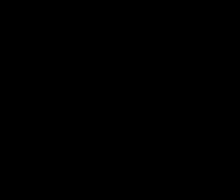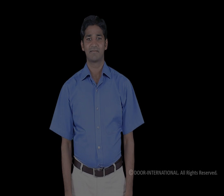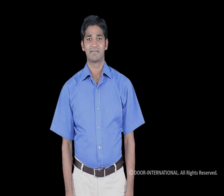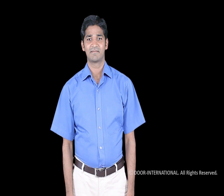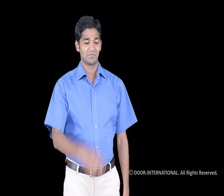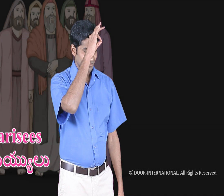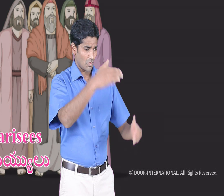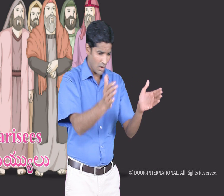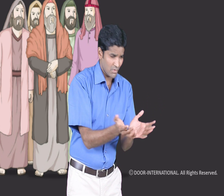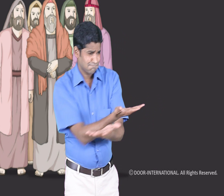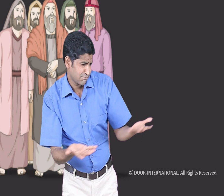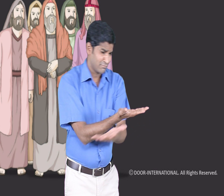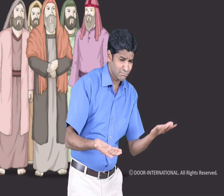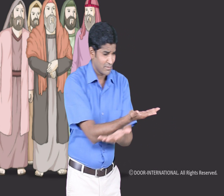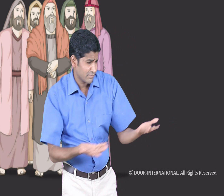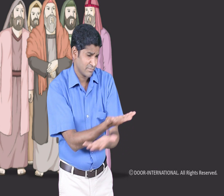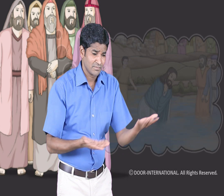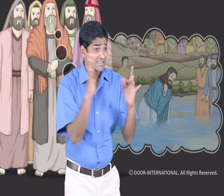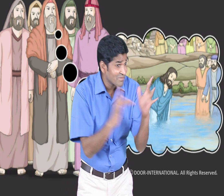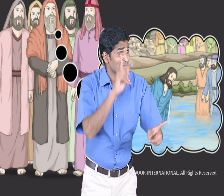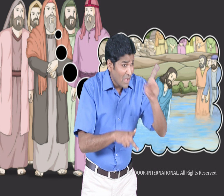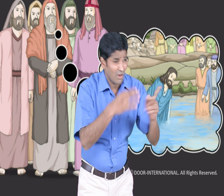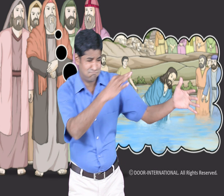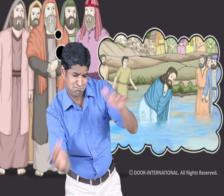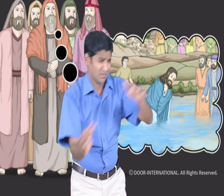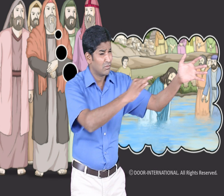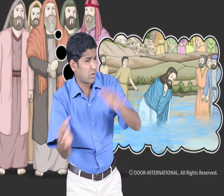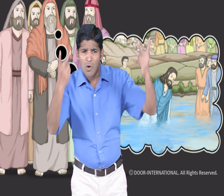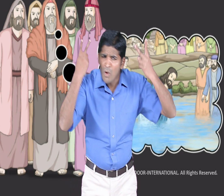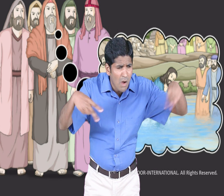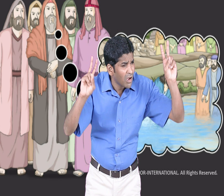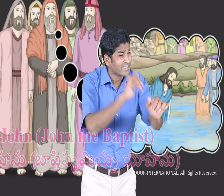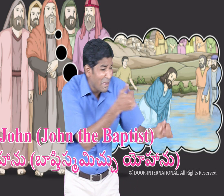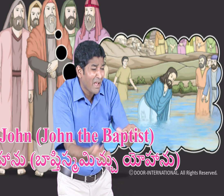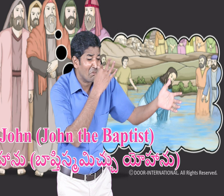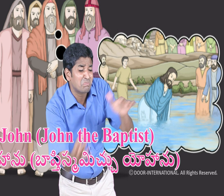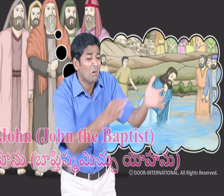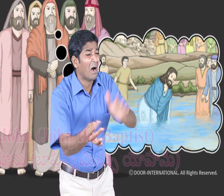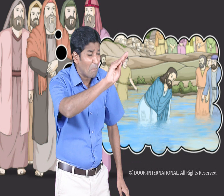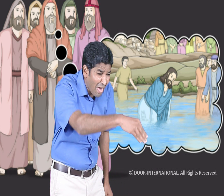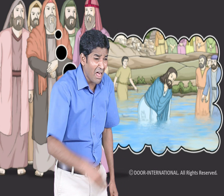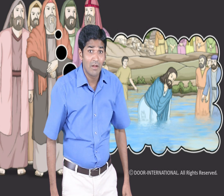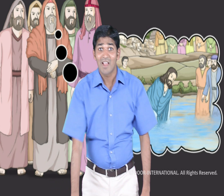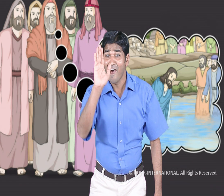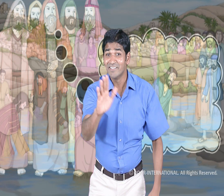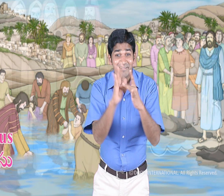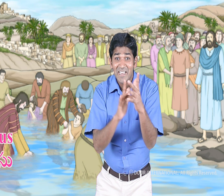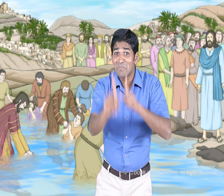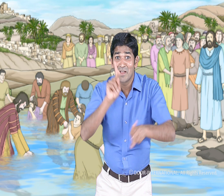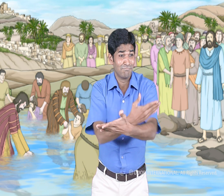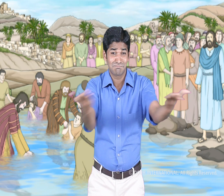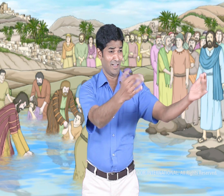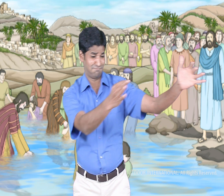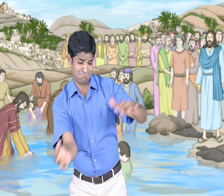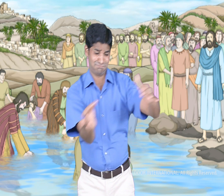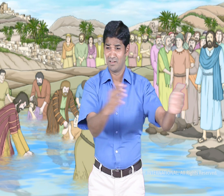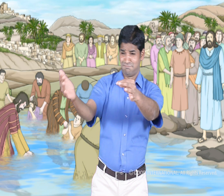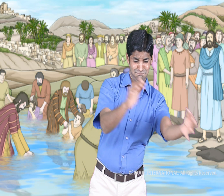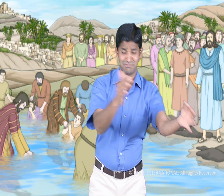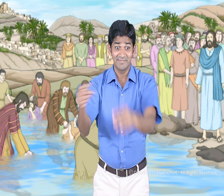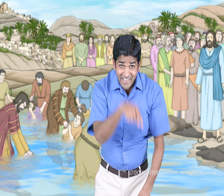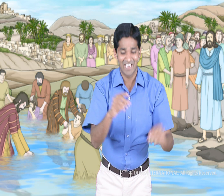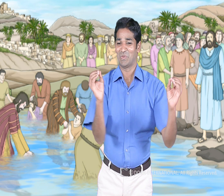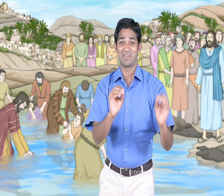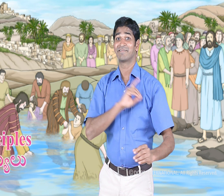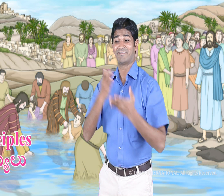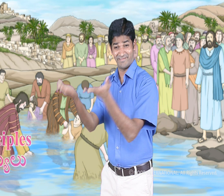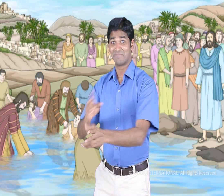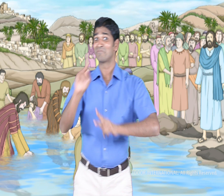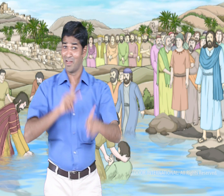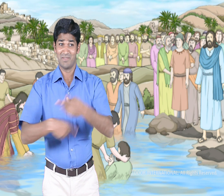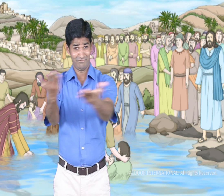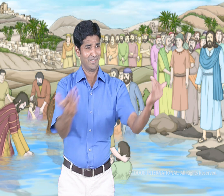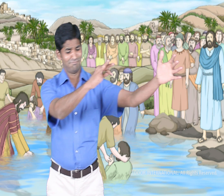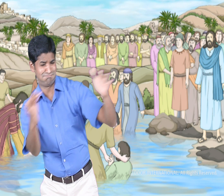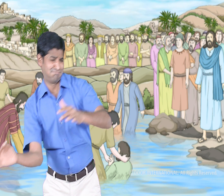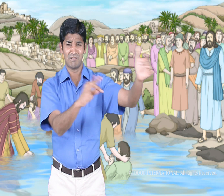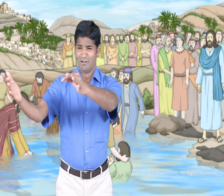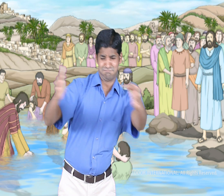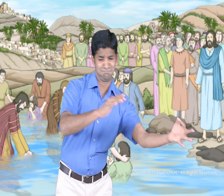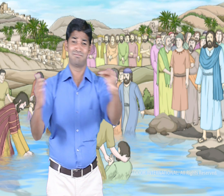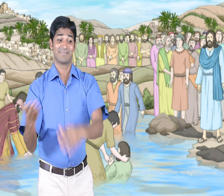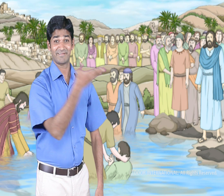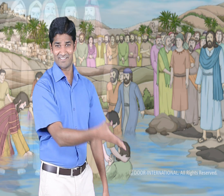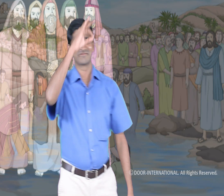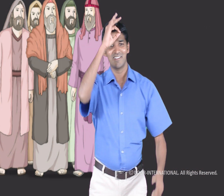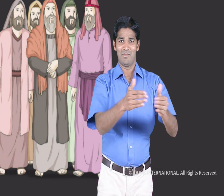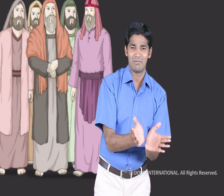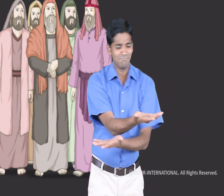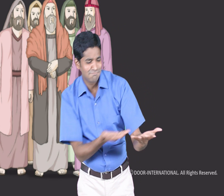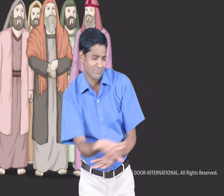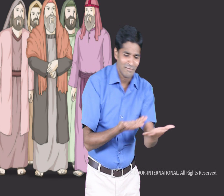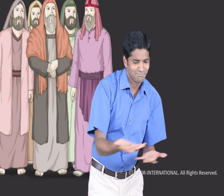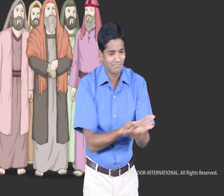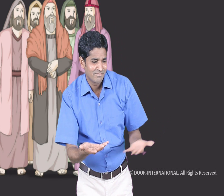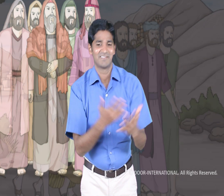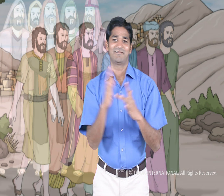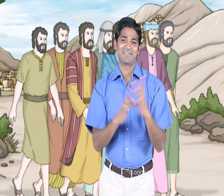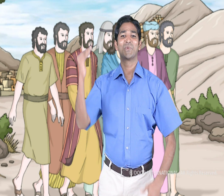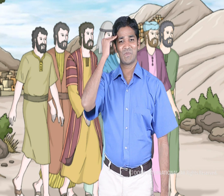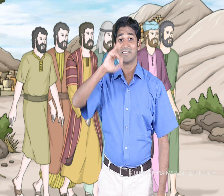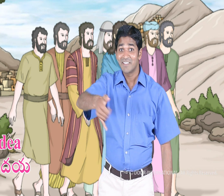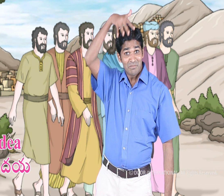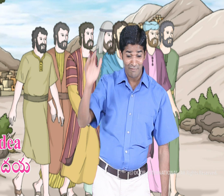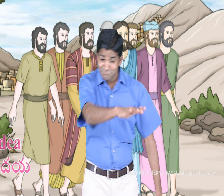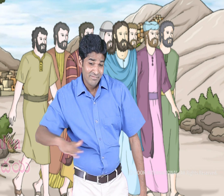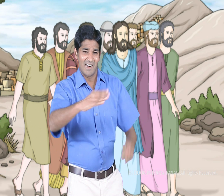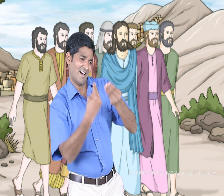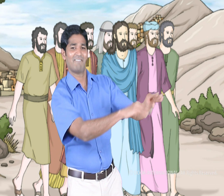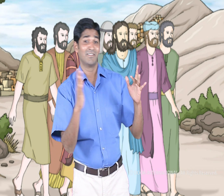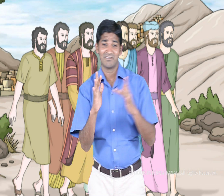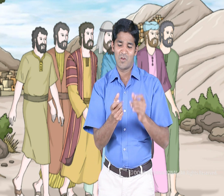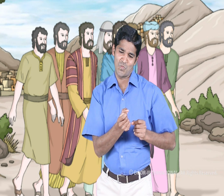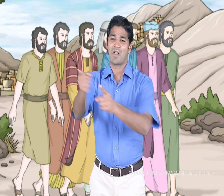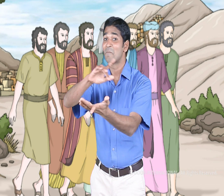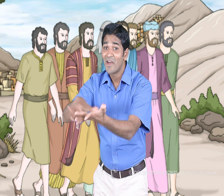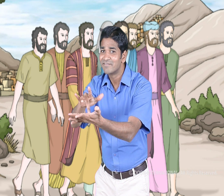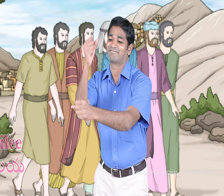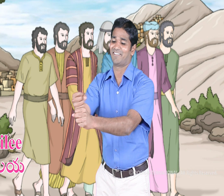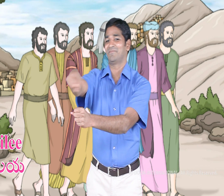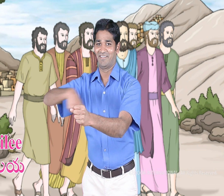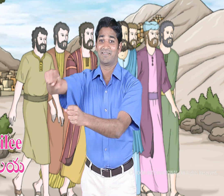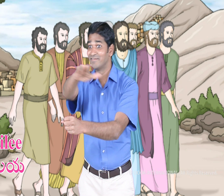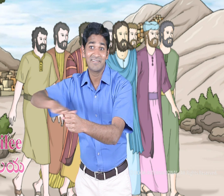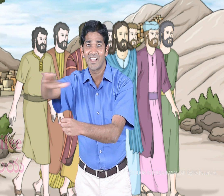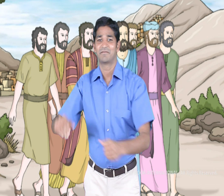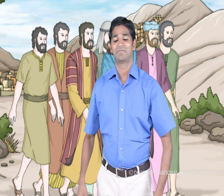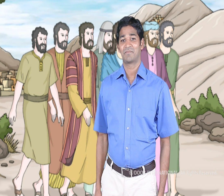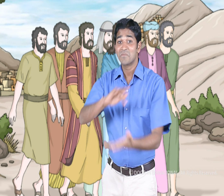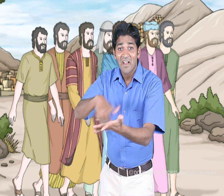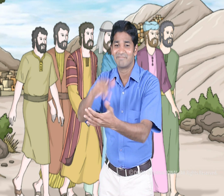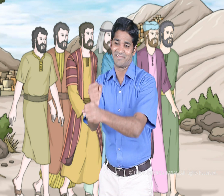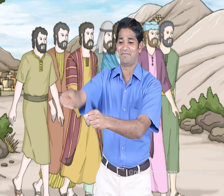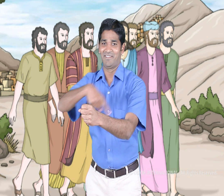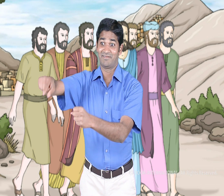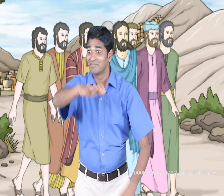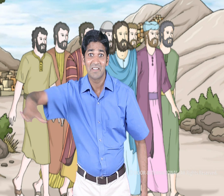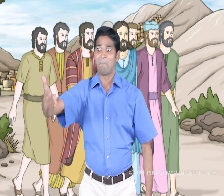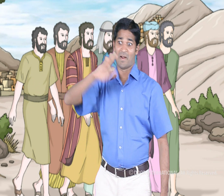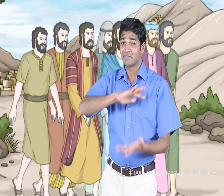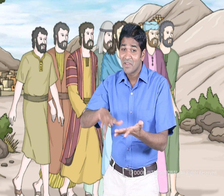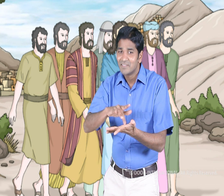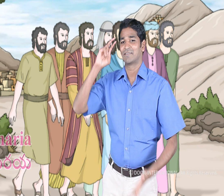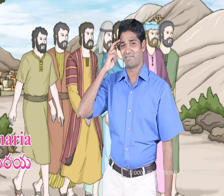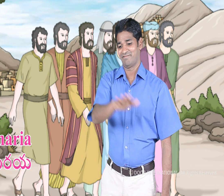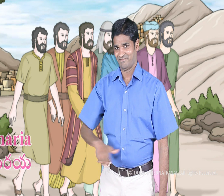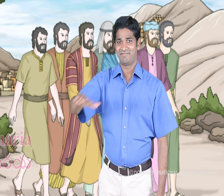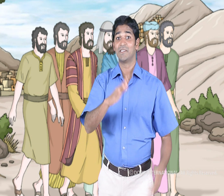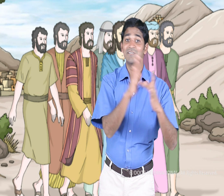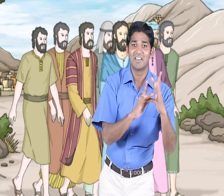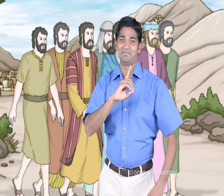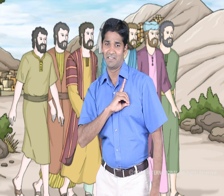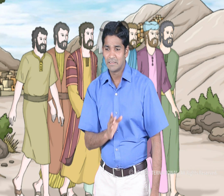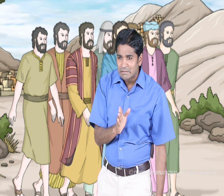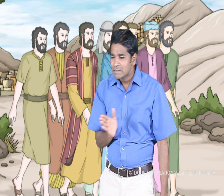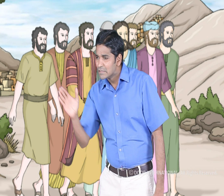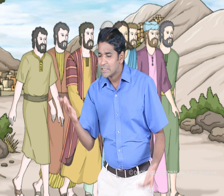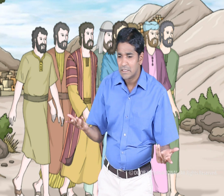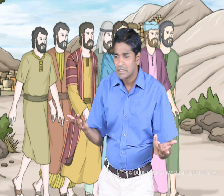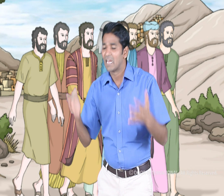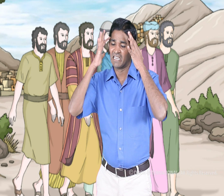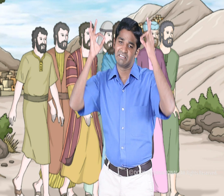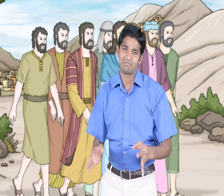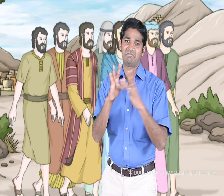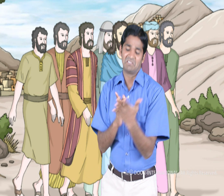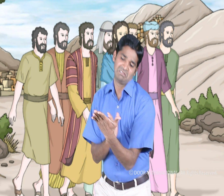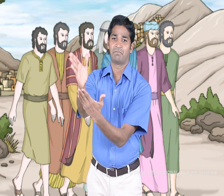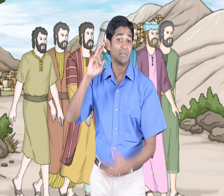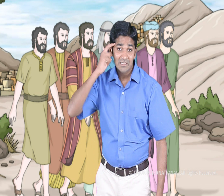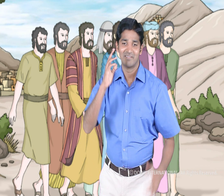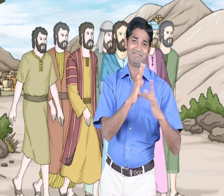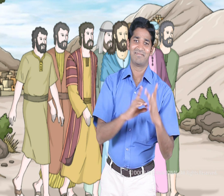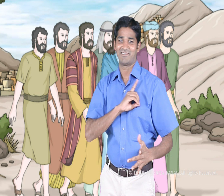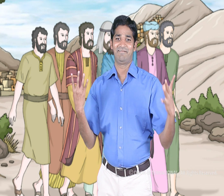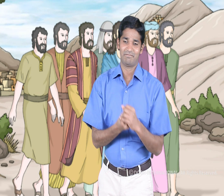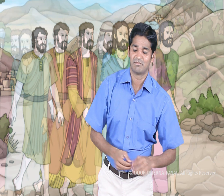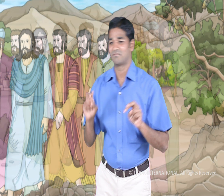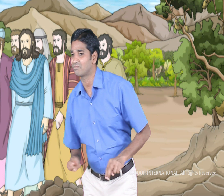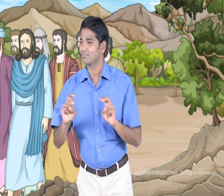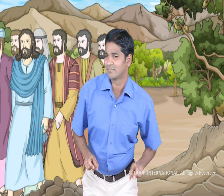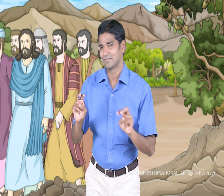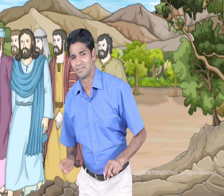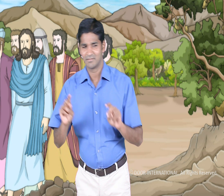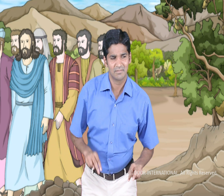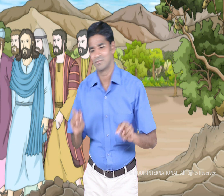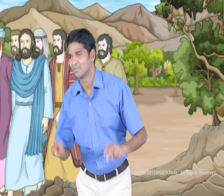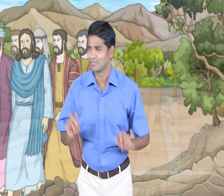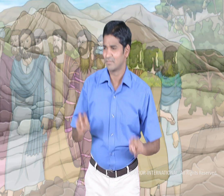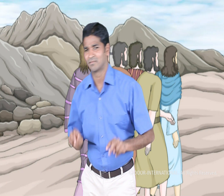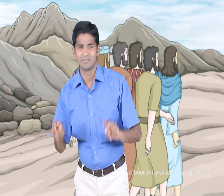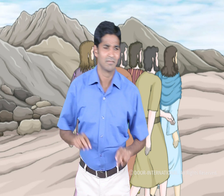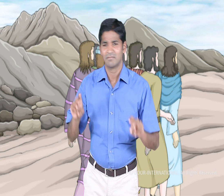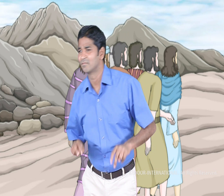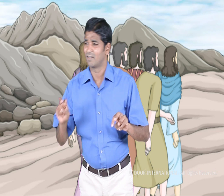When Jesus realized that the Pharisees were aware He was gaining and baptizing more disciples than John (although it was not Jesus who baptized, but His disciples), He left Judea and returned to Galilee.